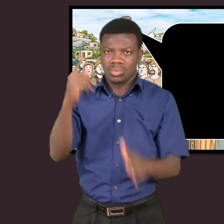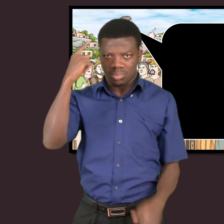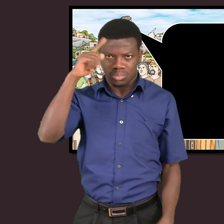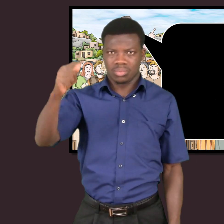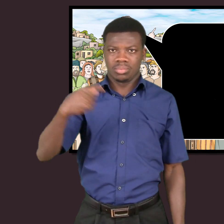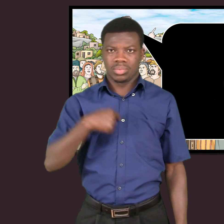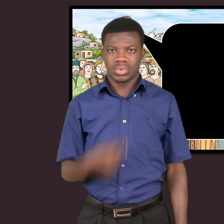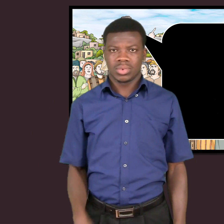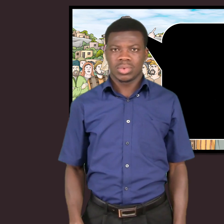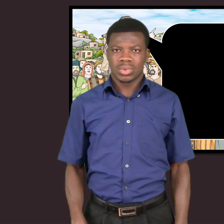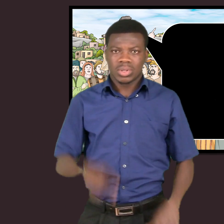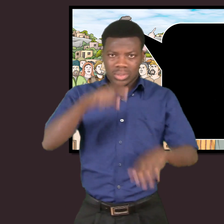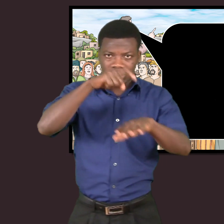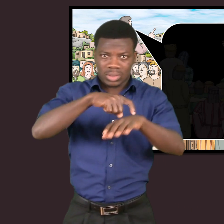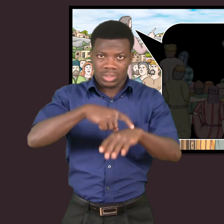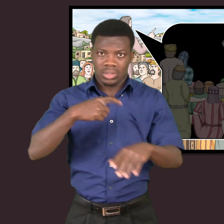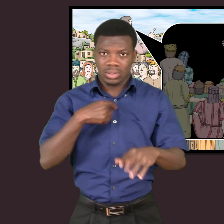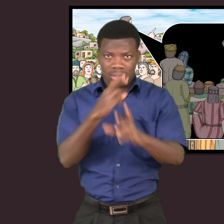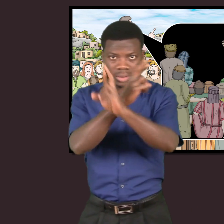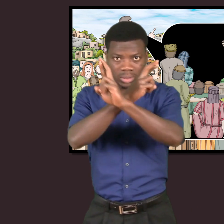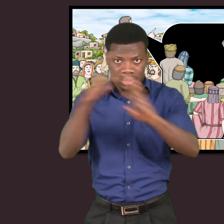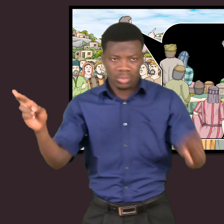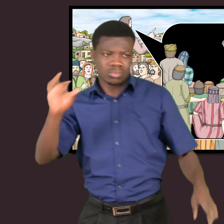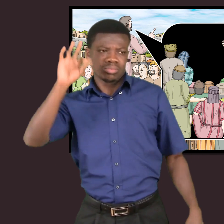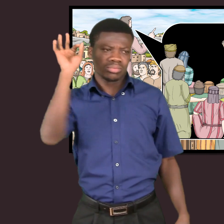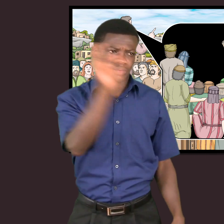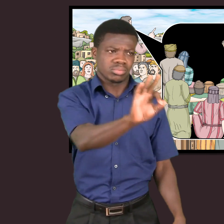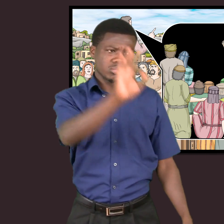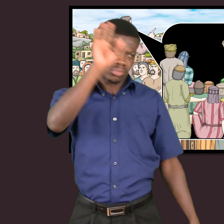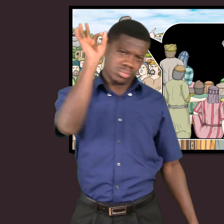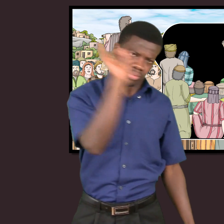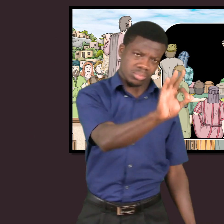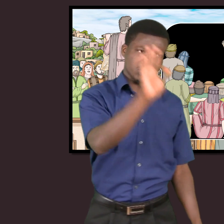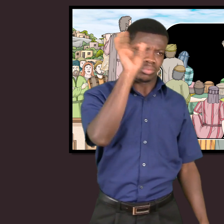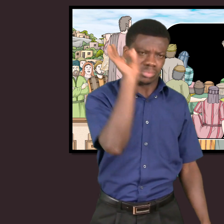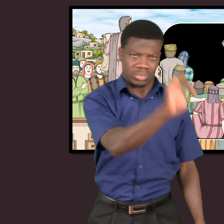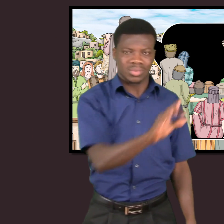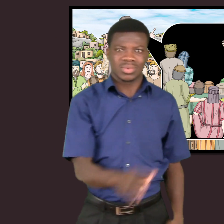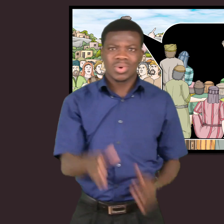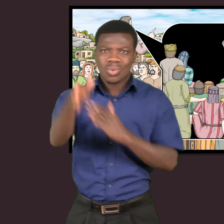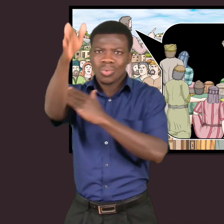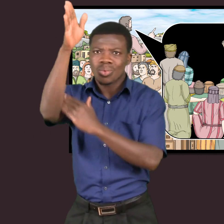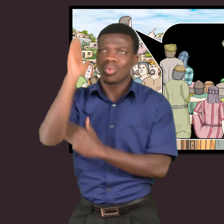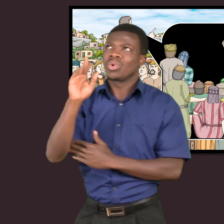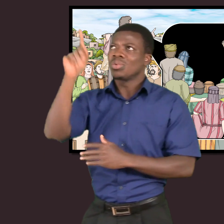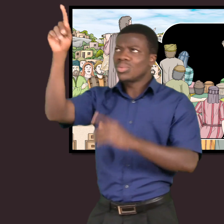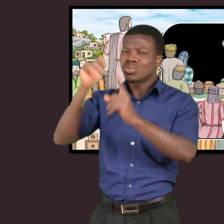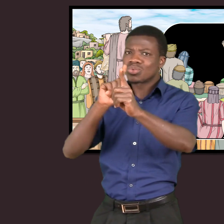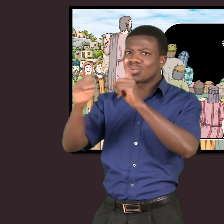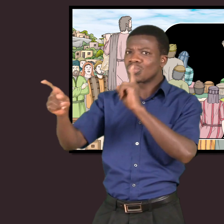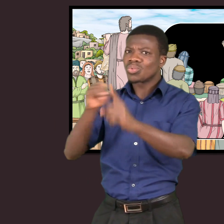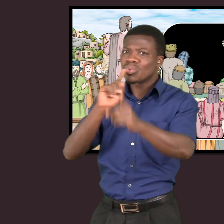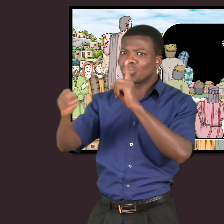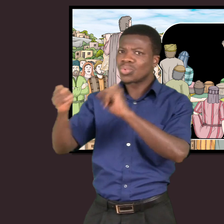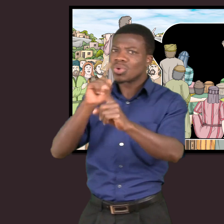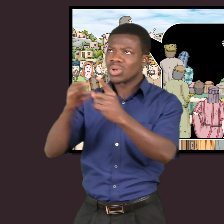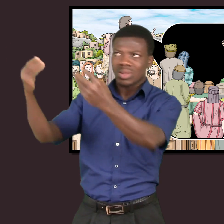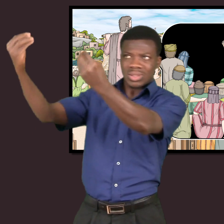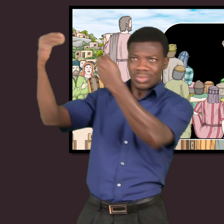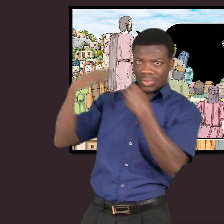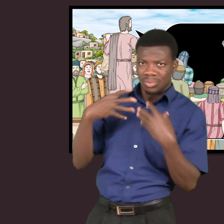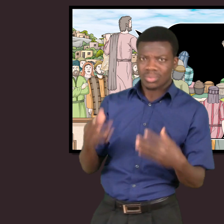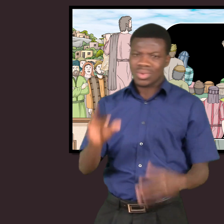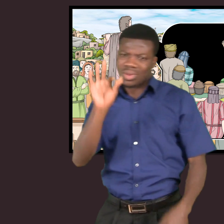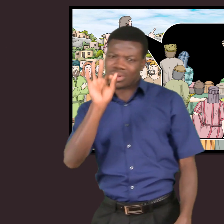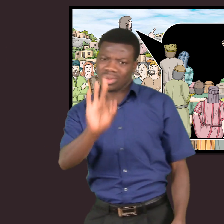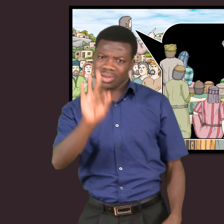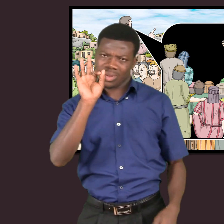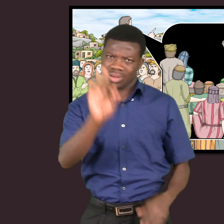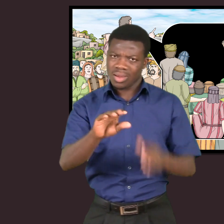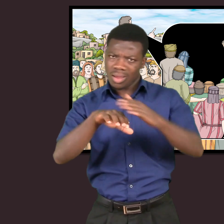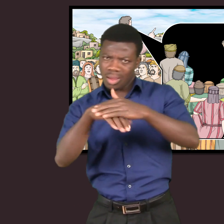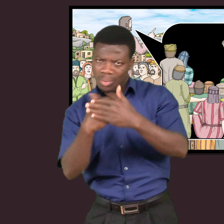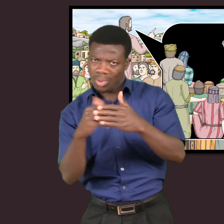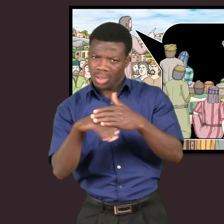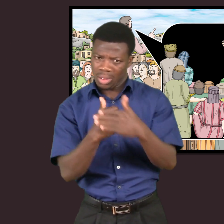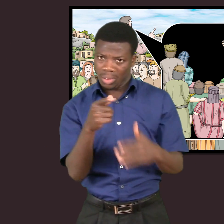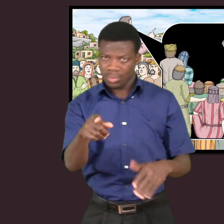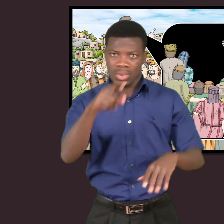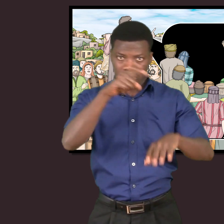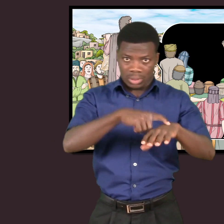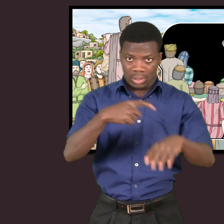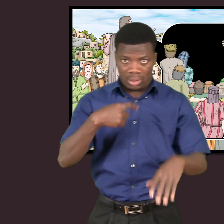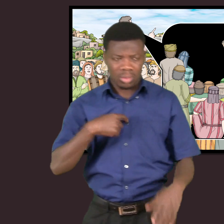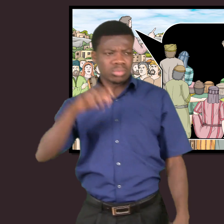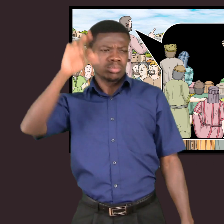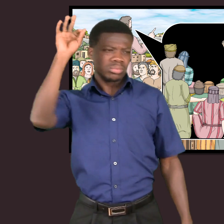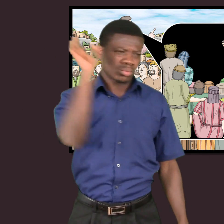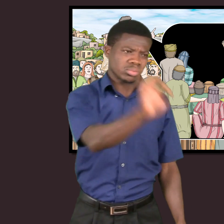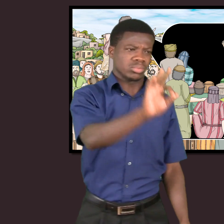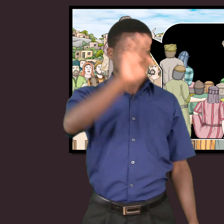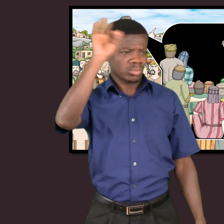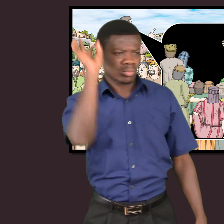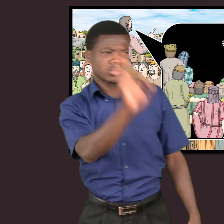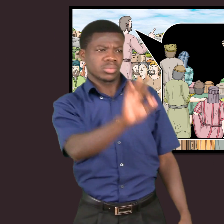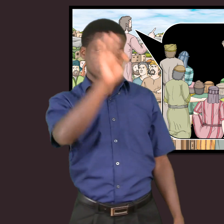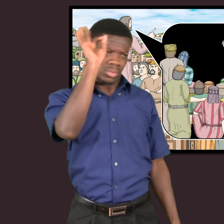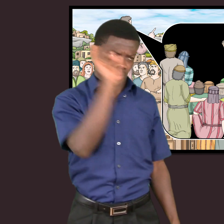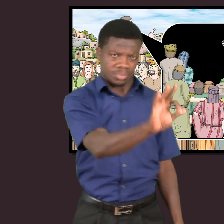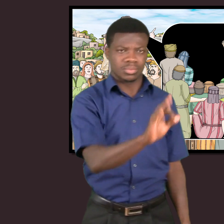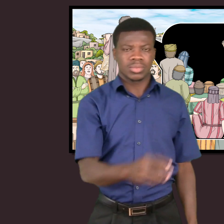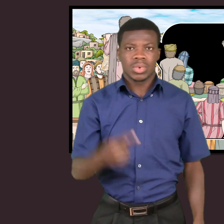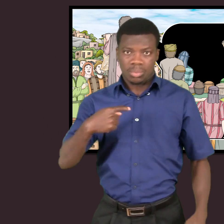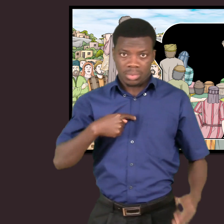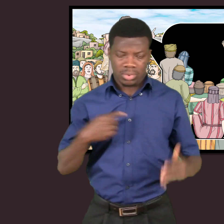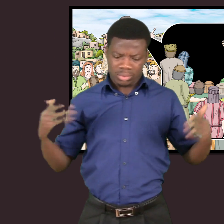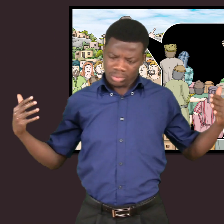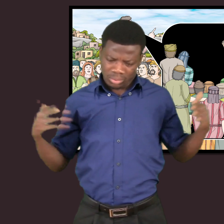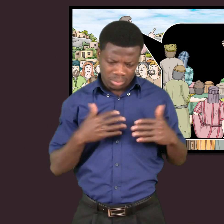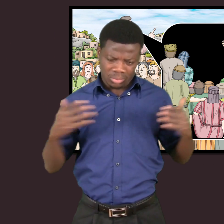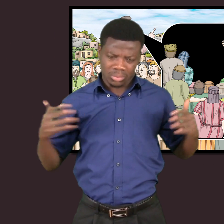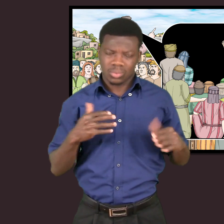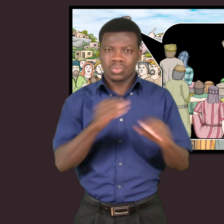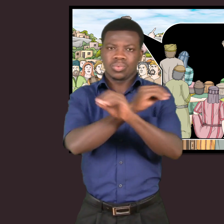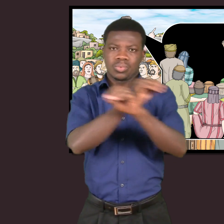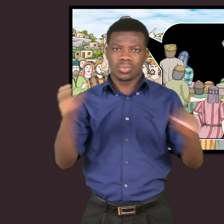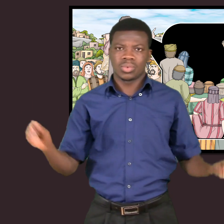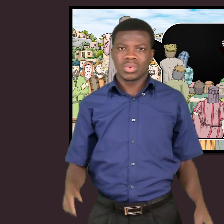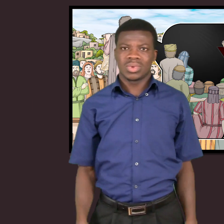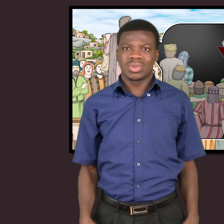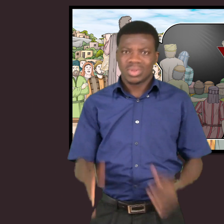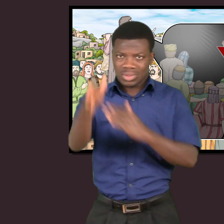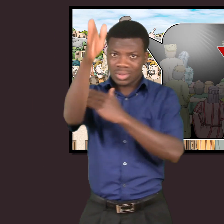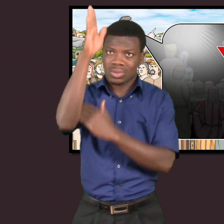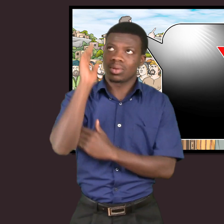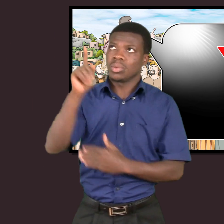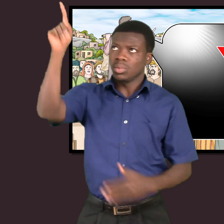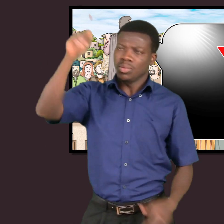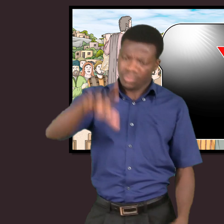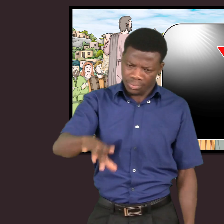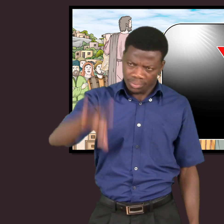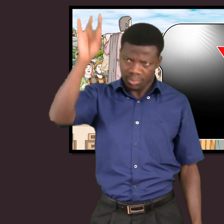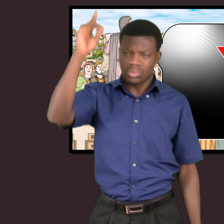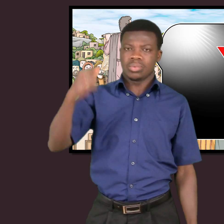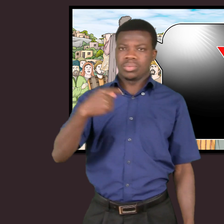To this end, stay alert with all perseverance in your prayers for all the saints.